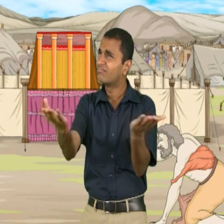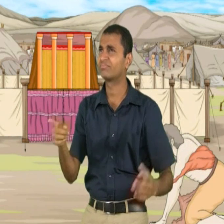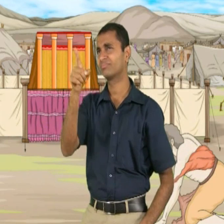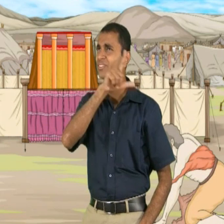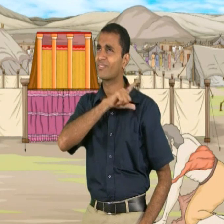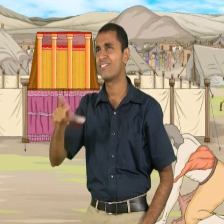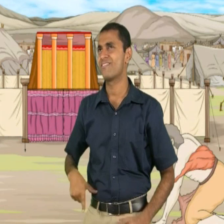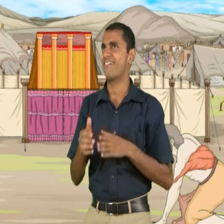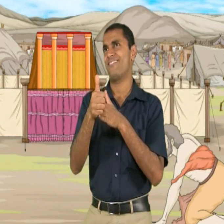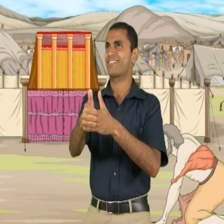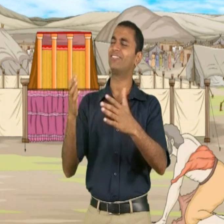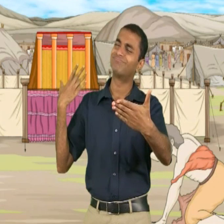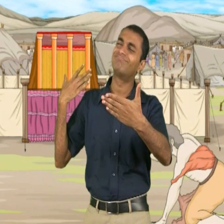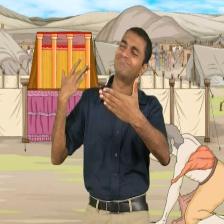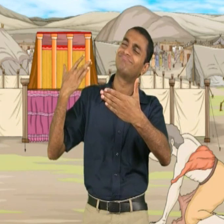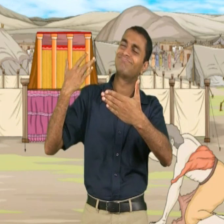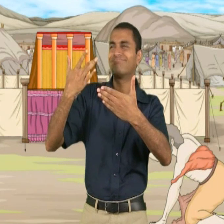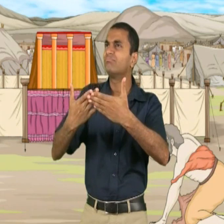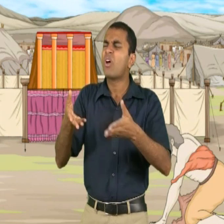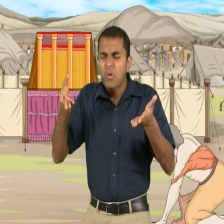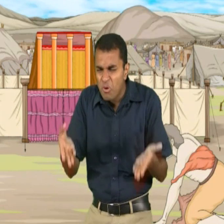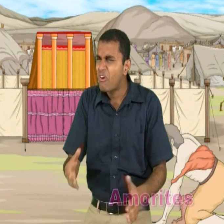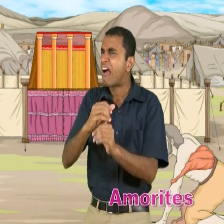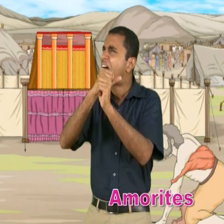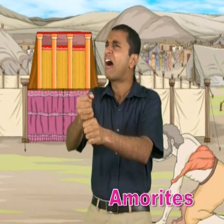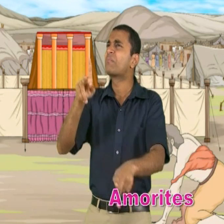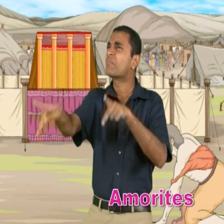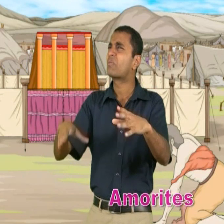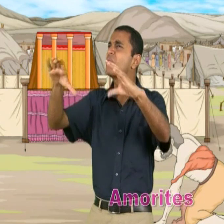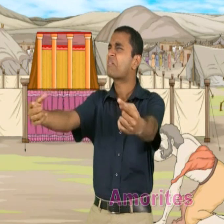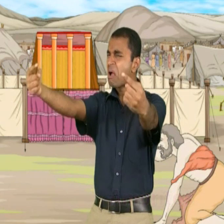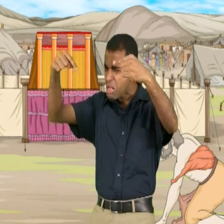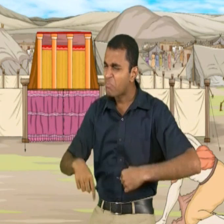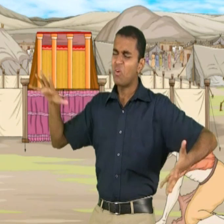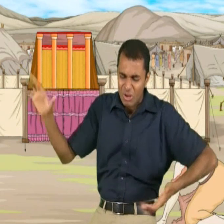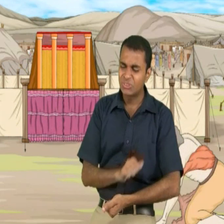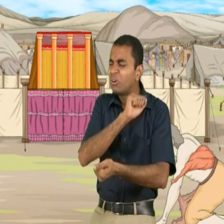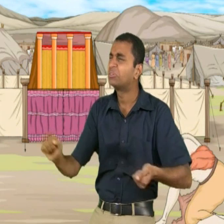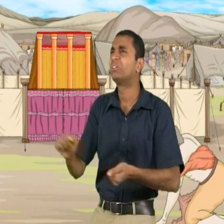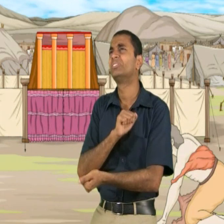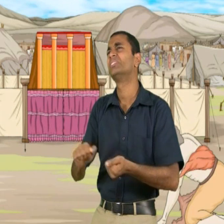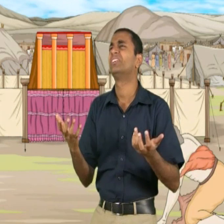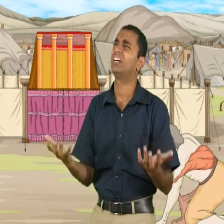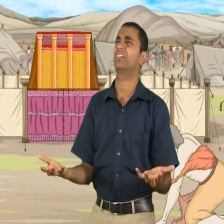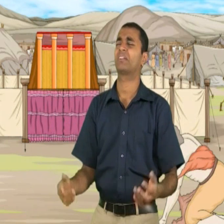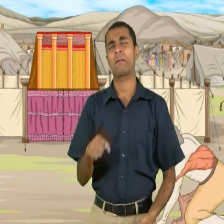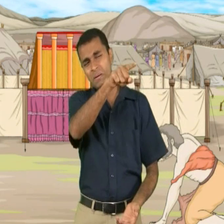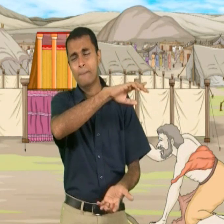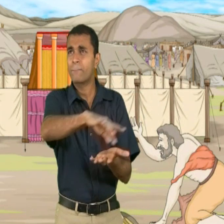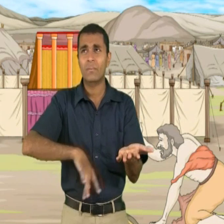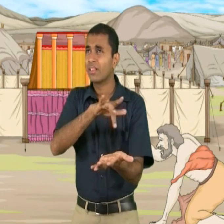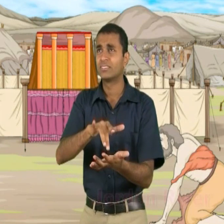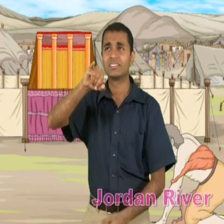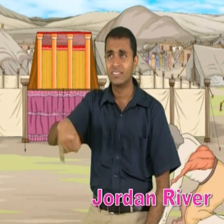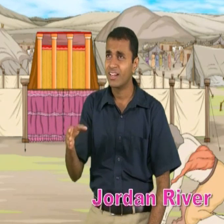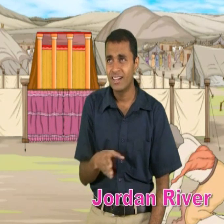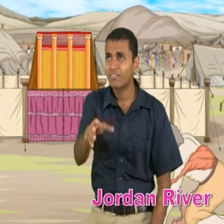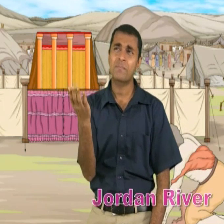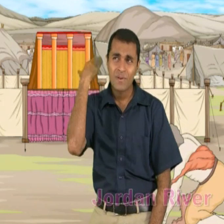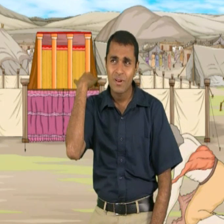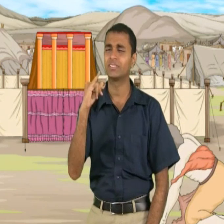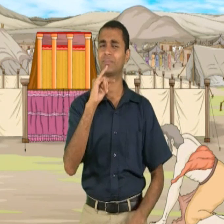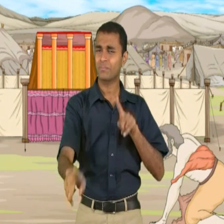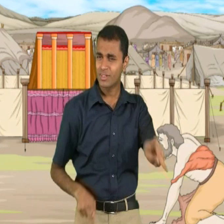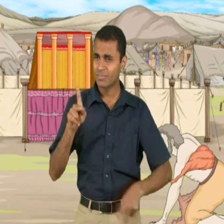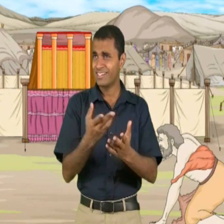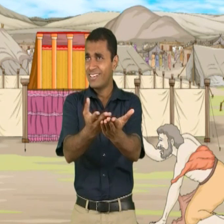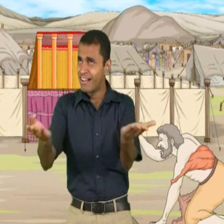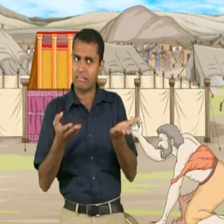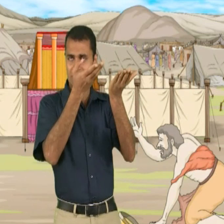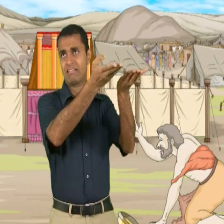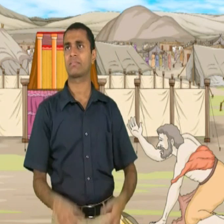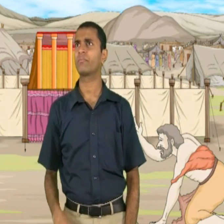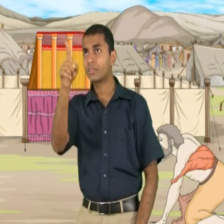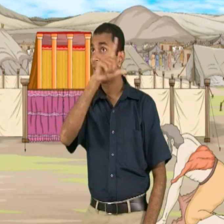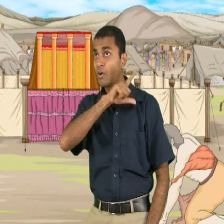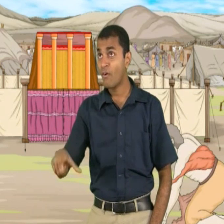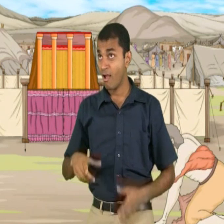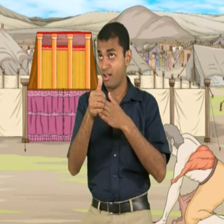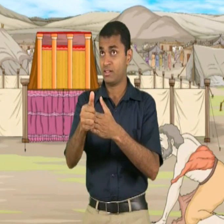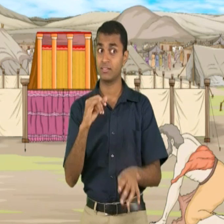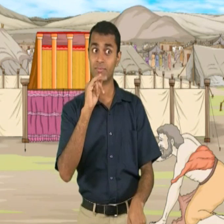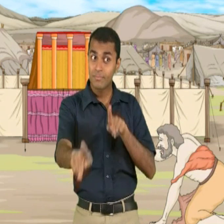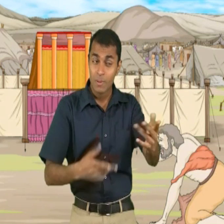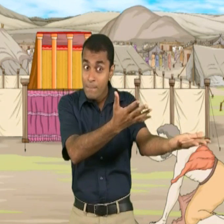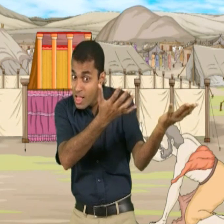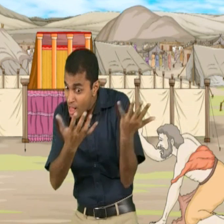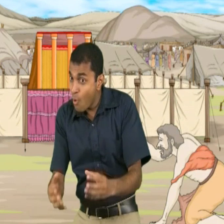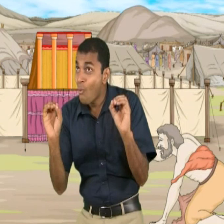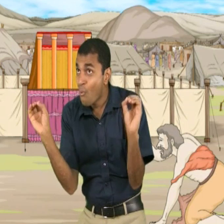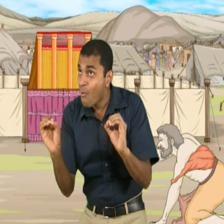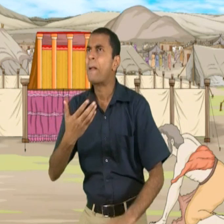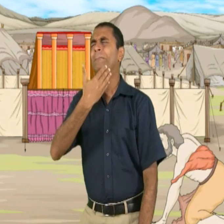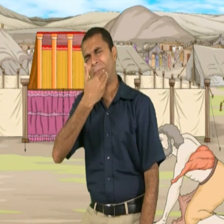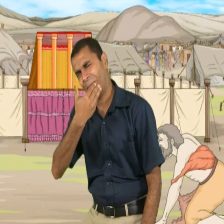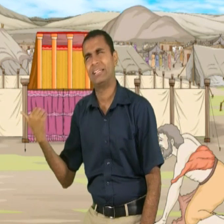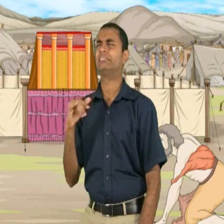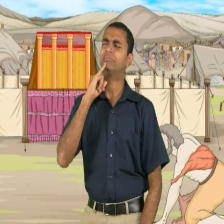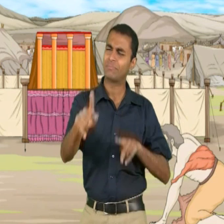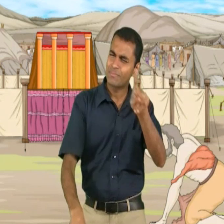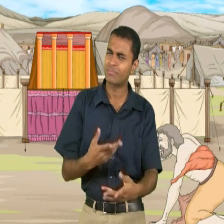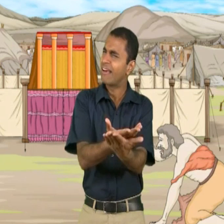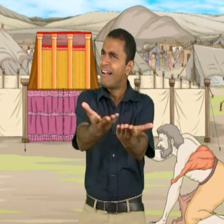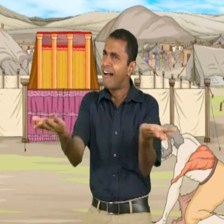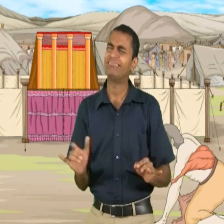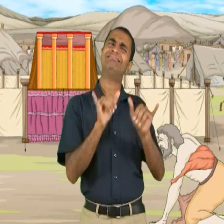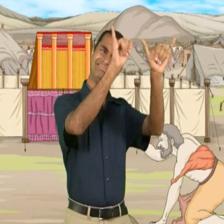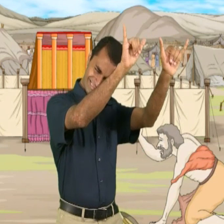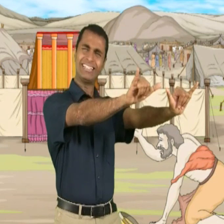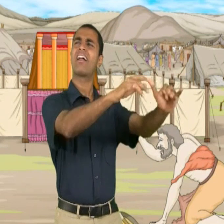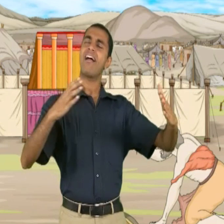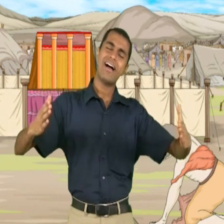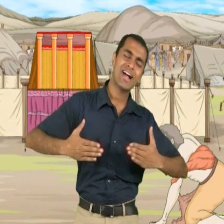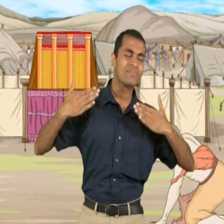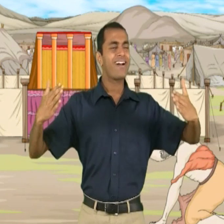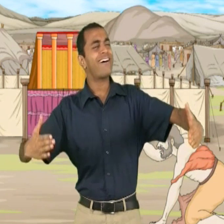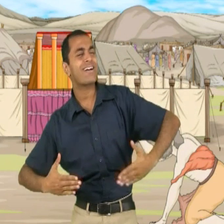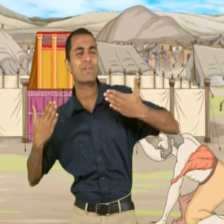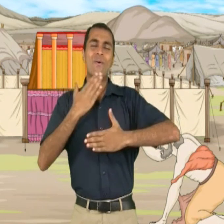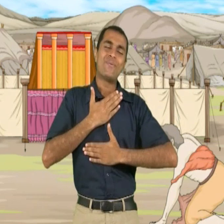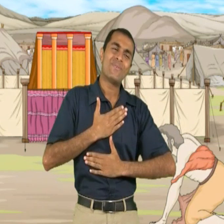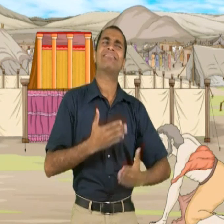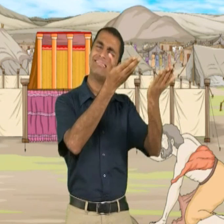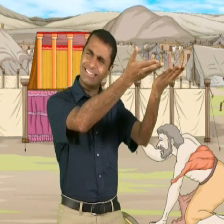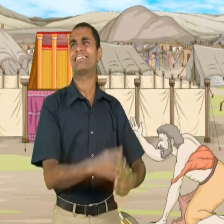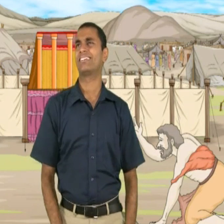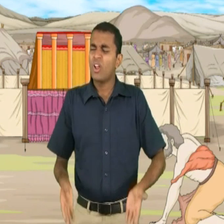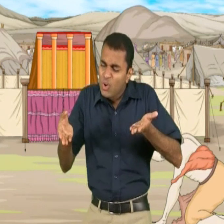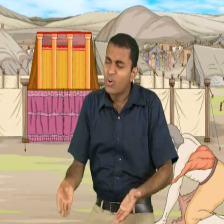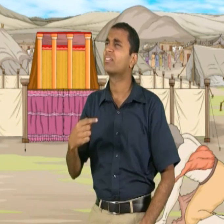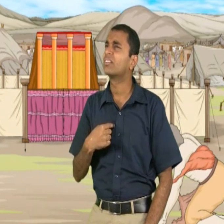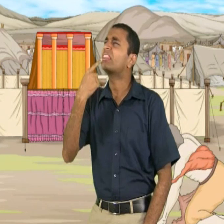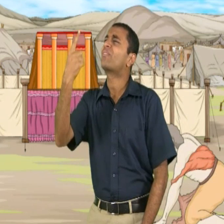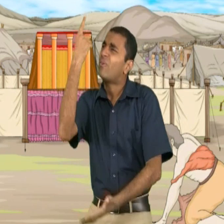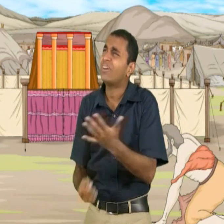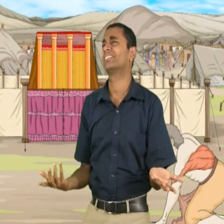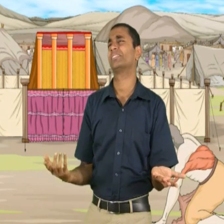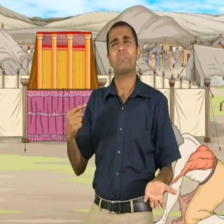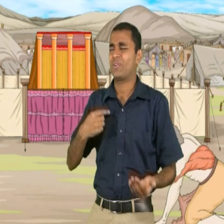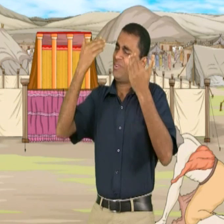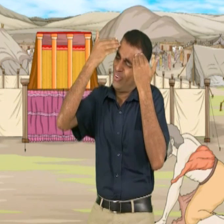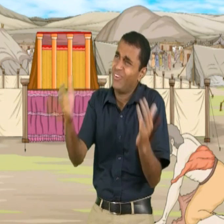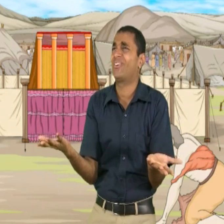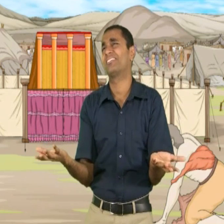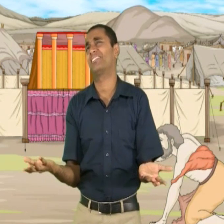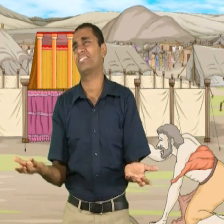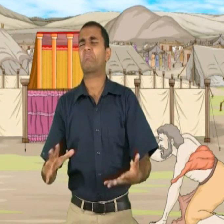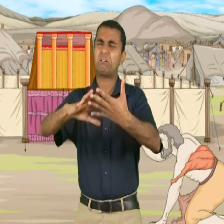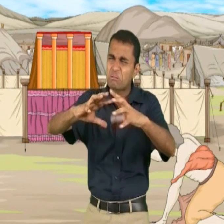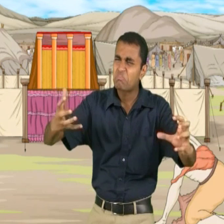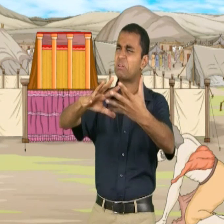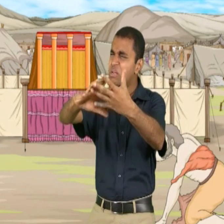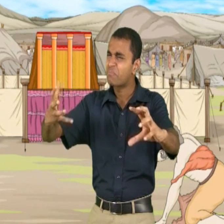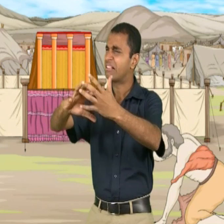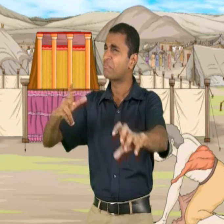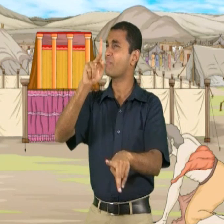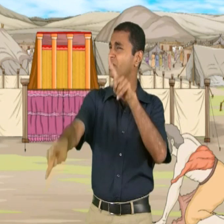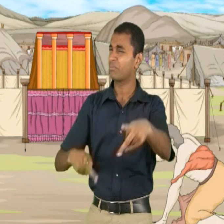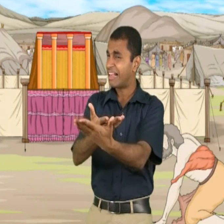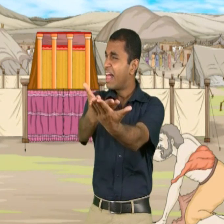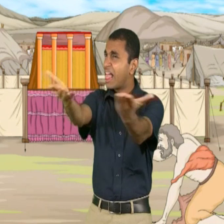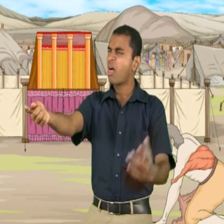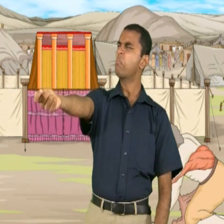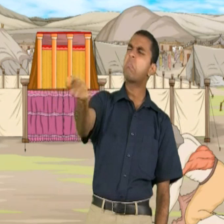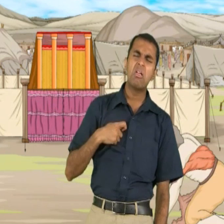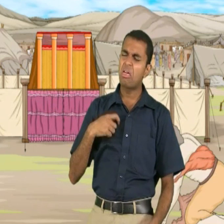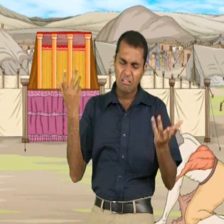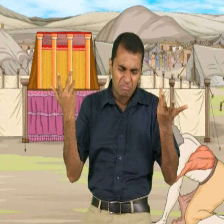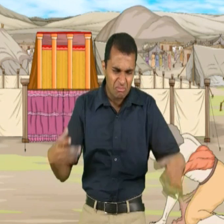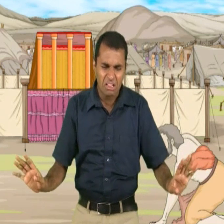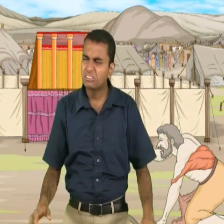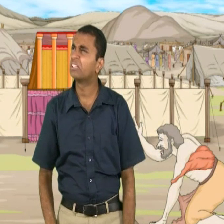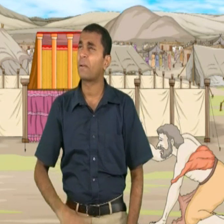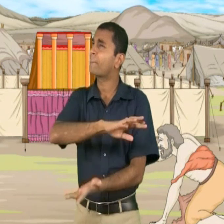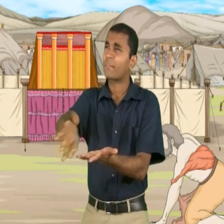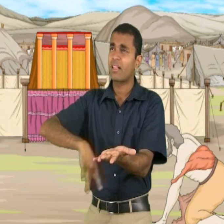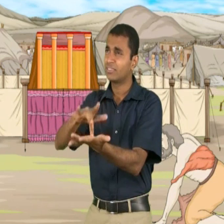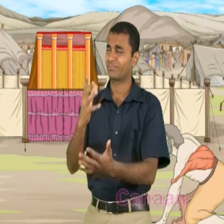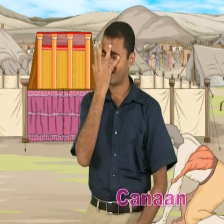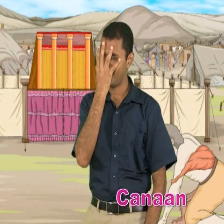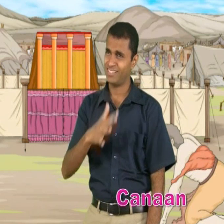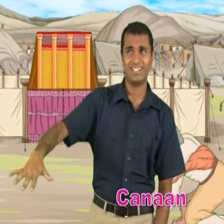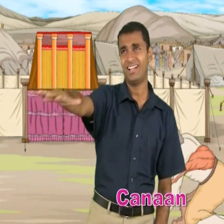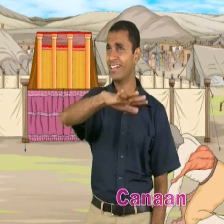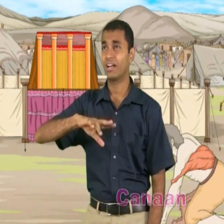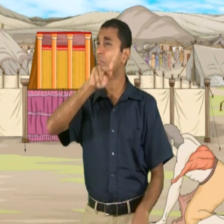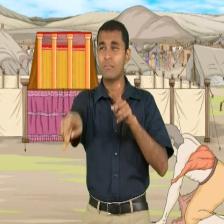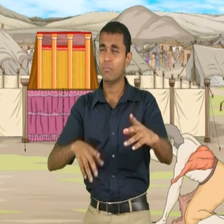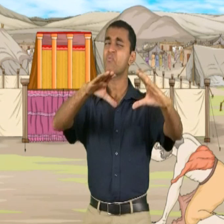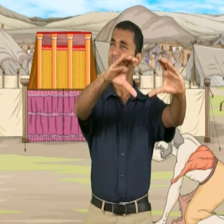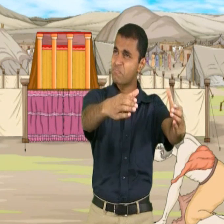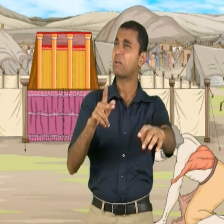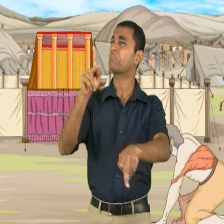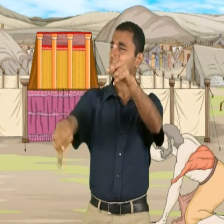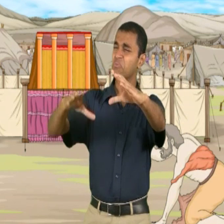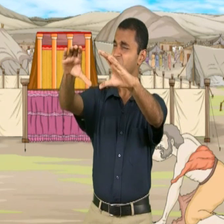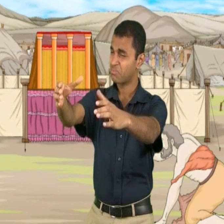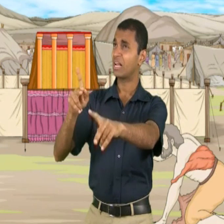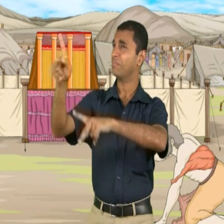If only we had been content to stay on the other side of the Jordan! O Lord, what can I say, now that Israel has turned its back and run from its enemies?